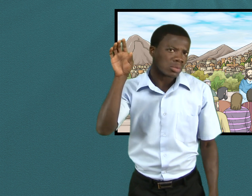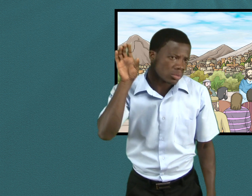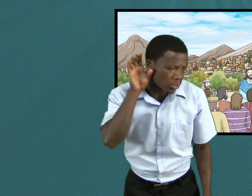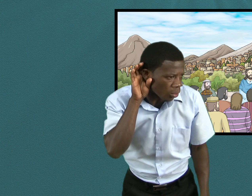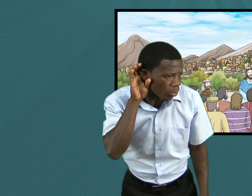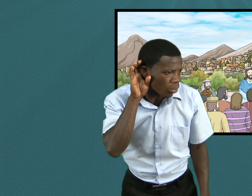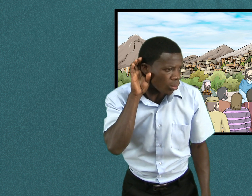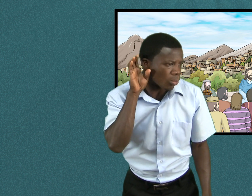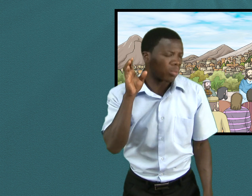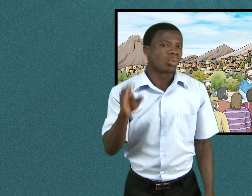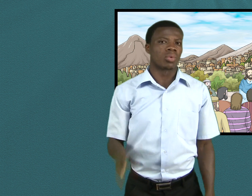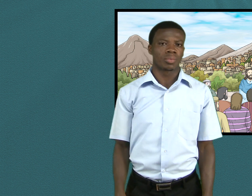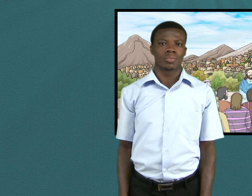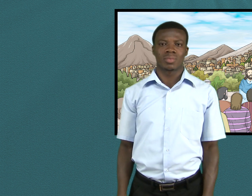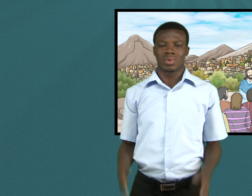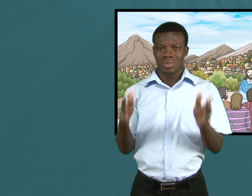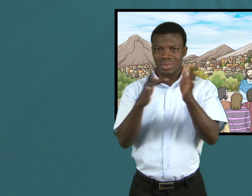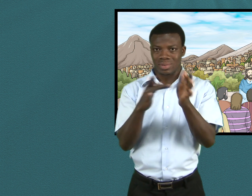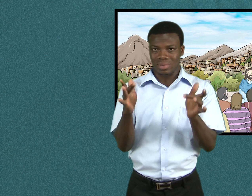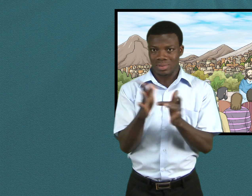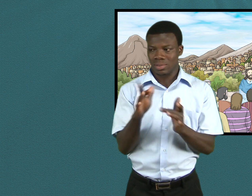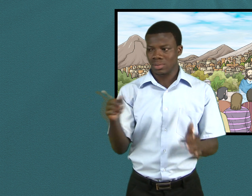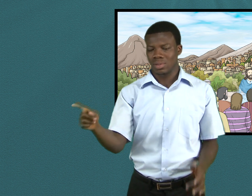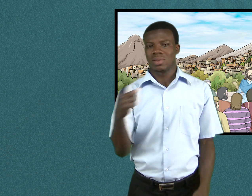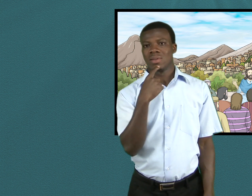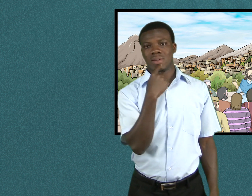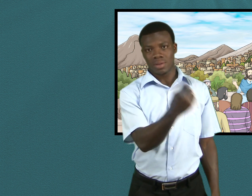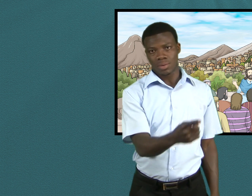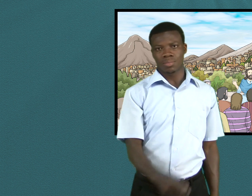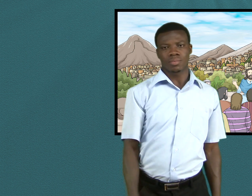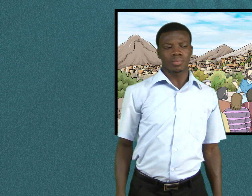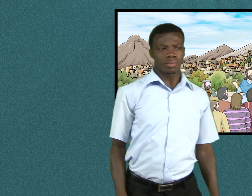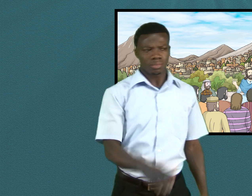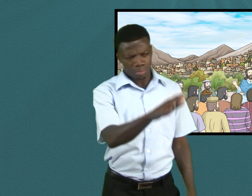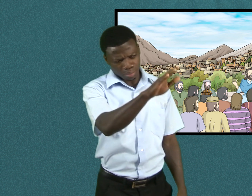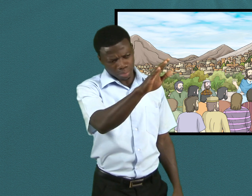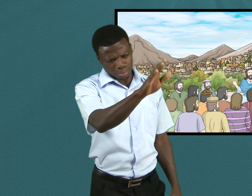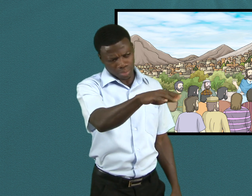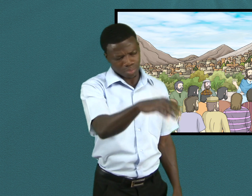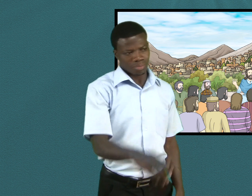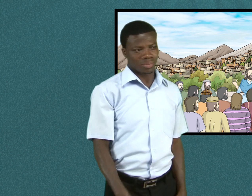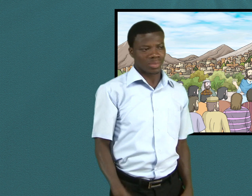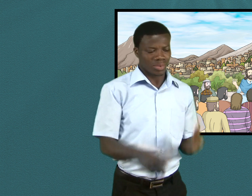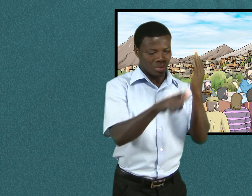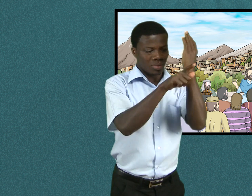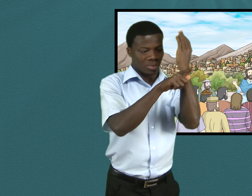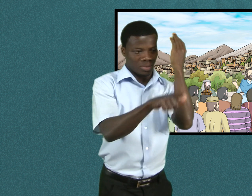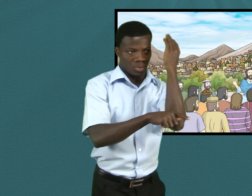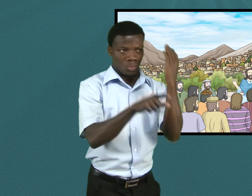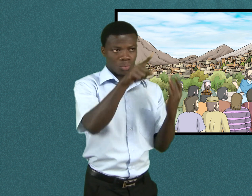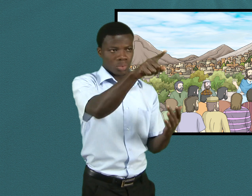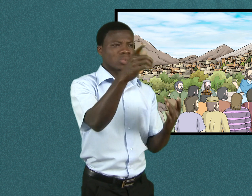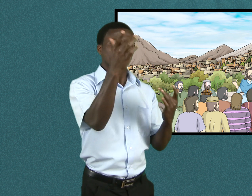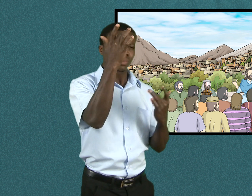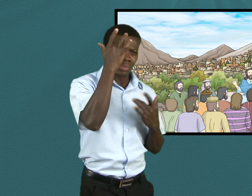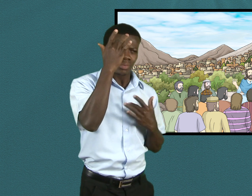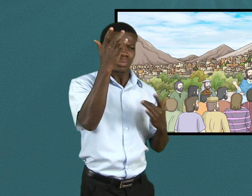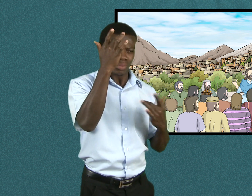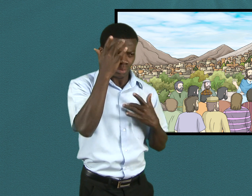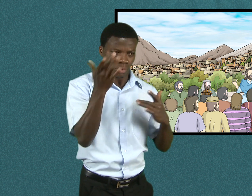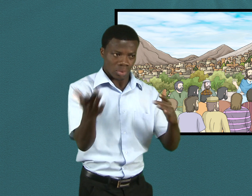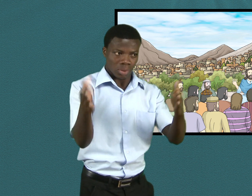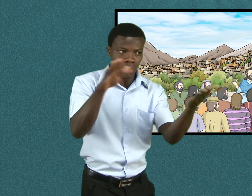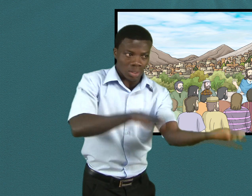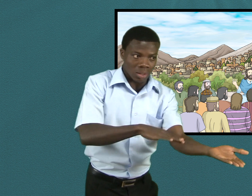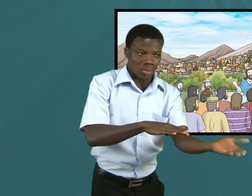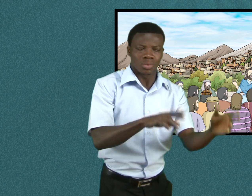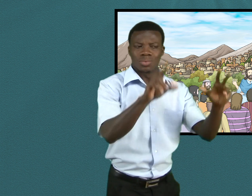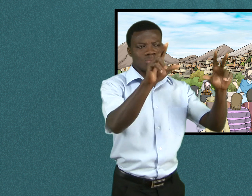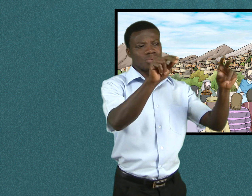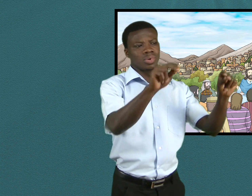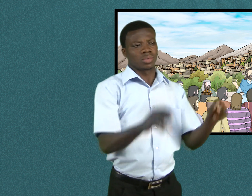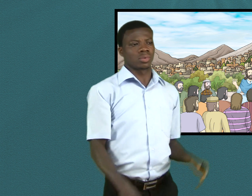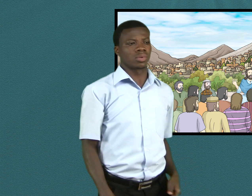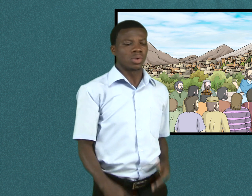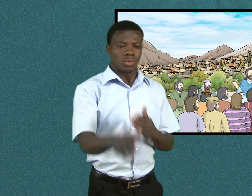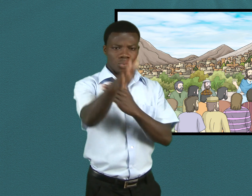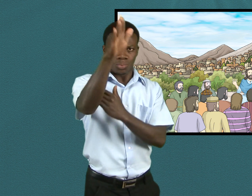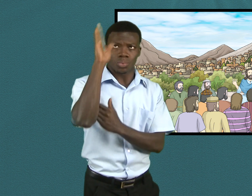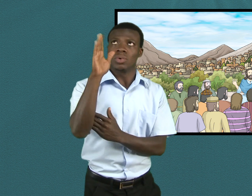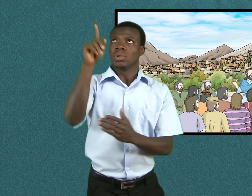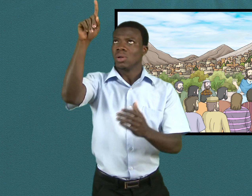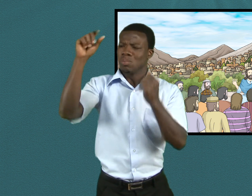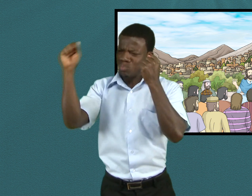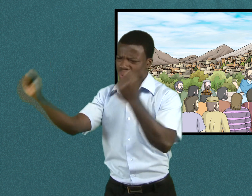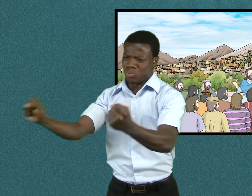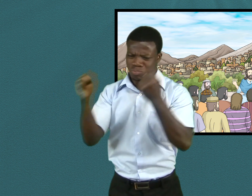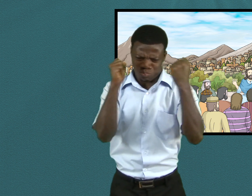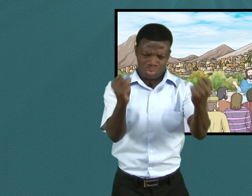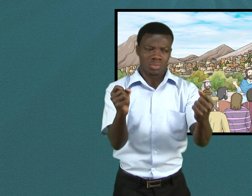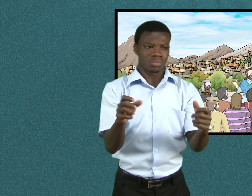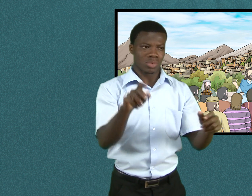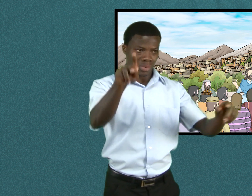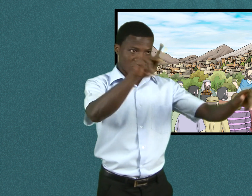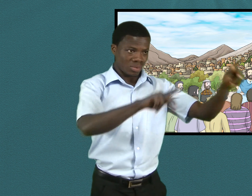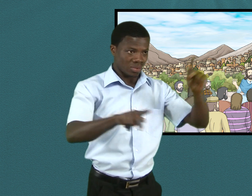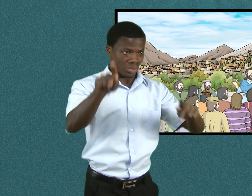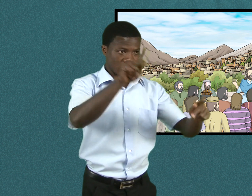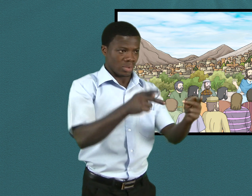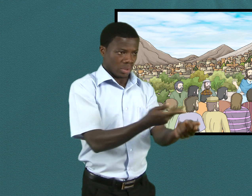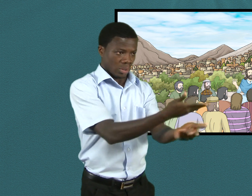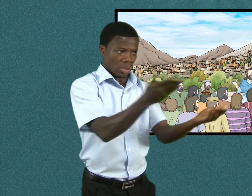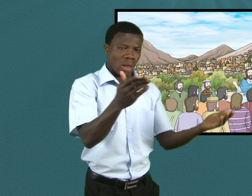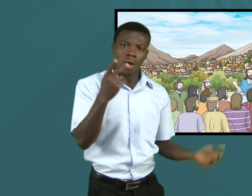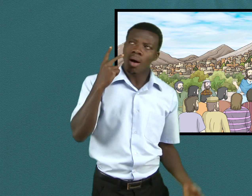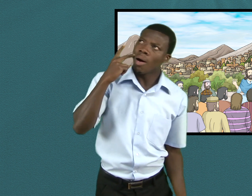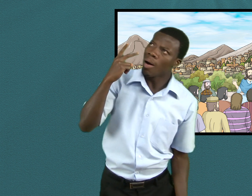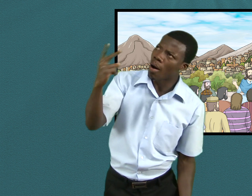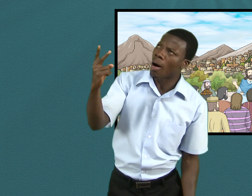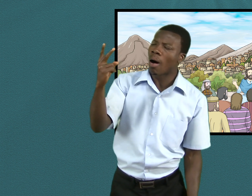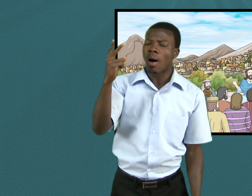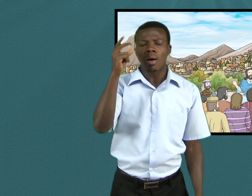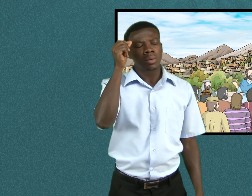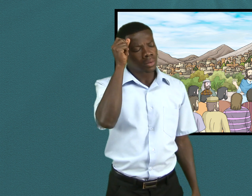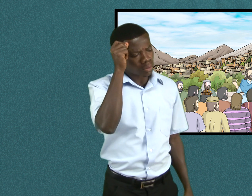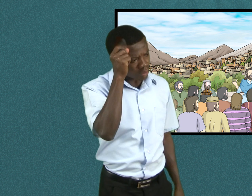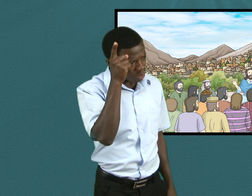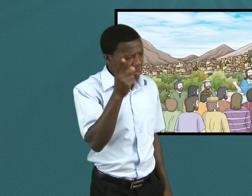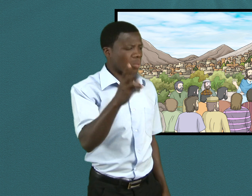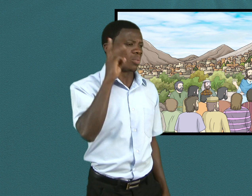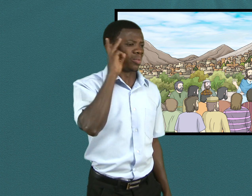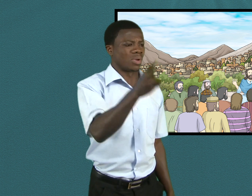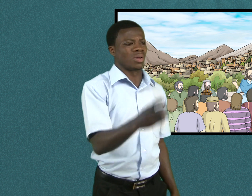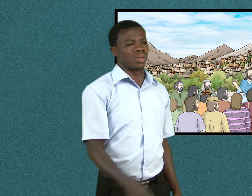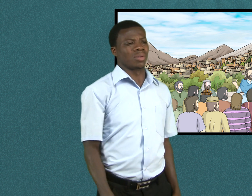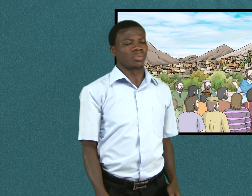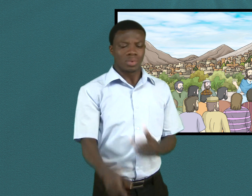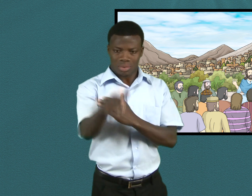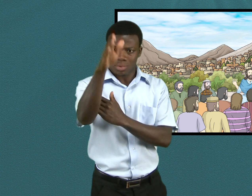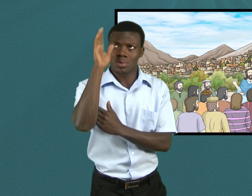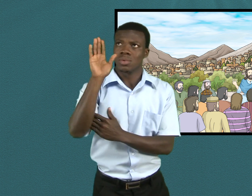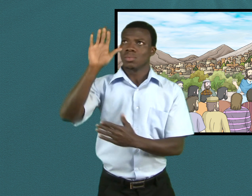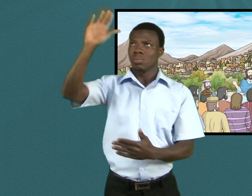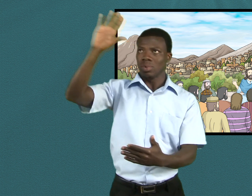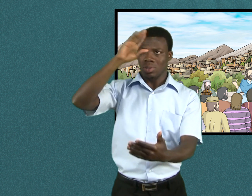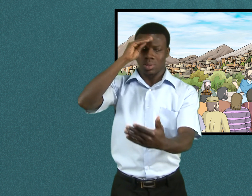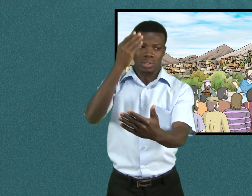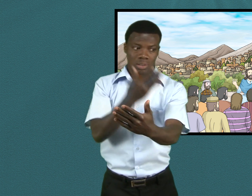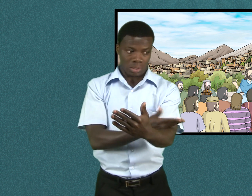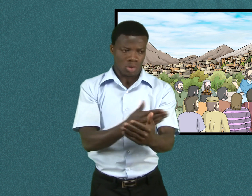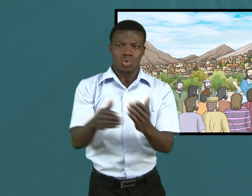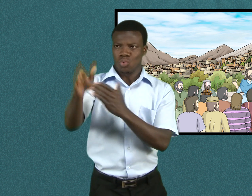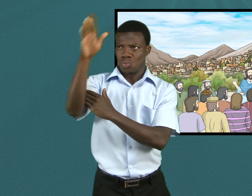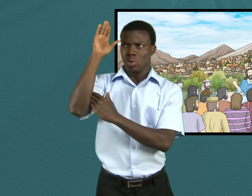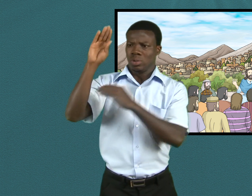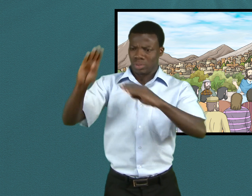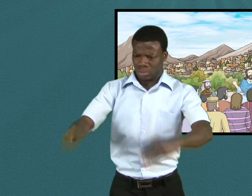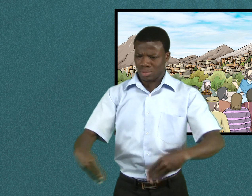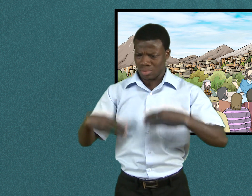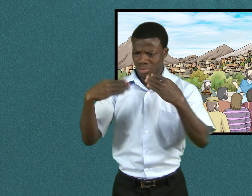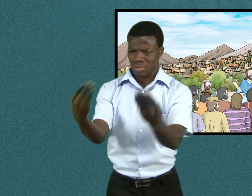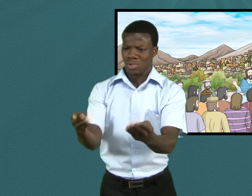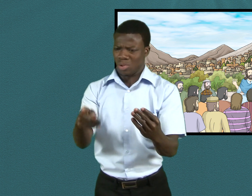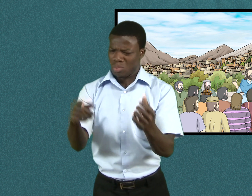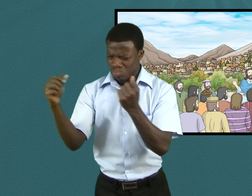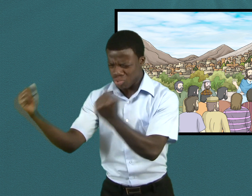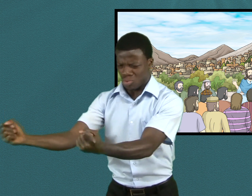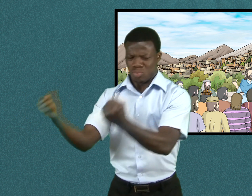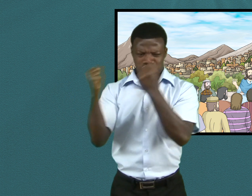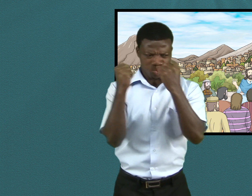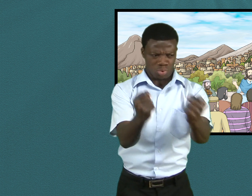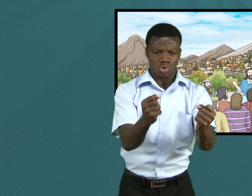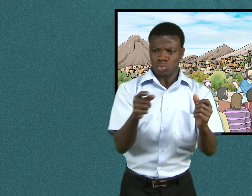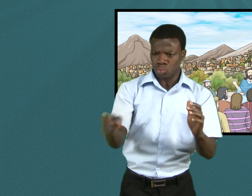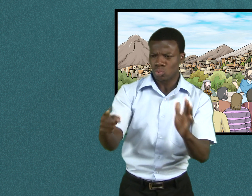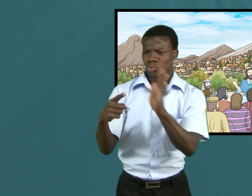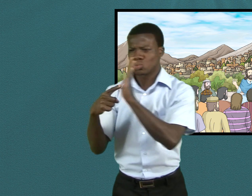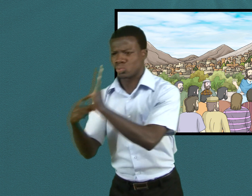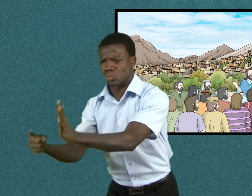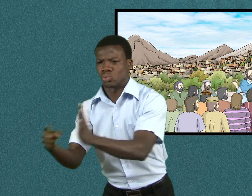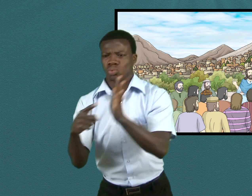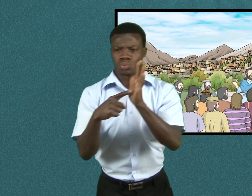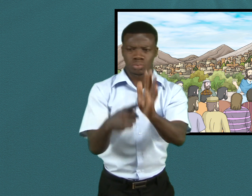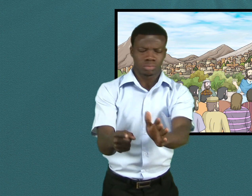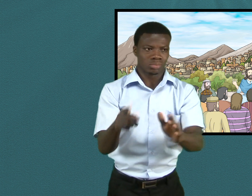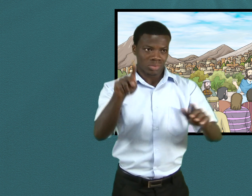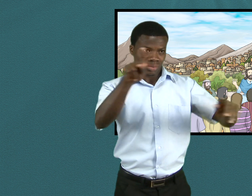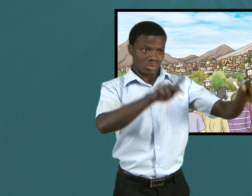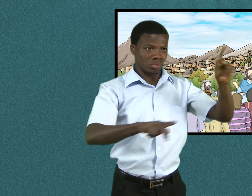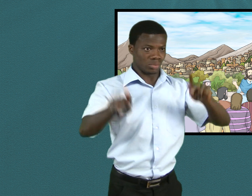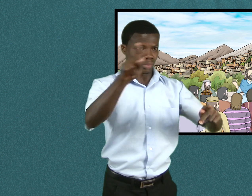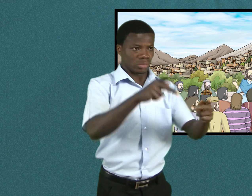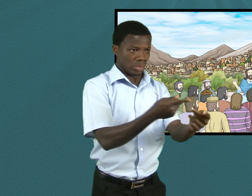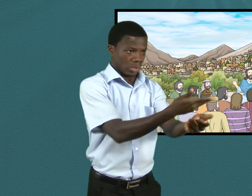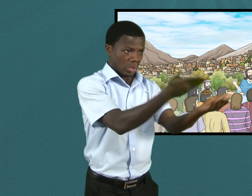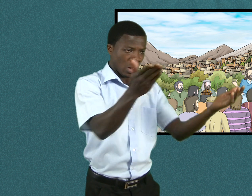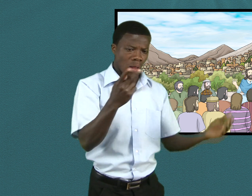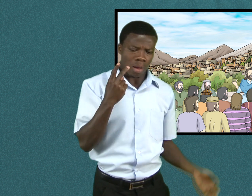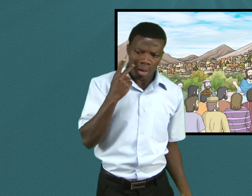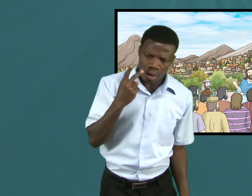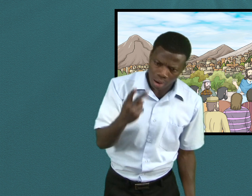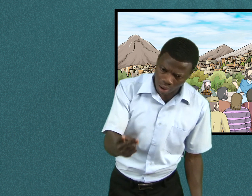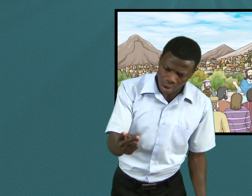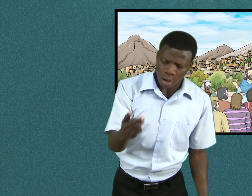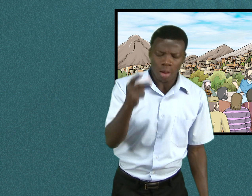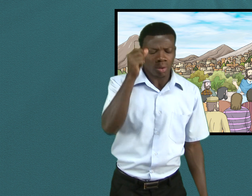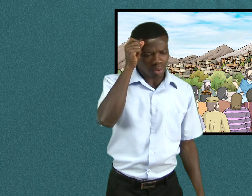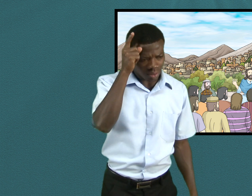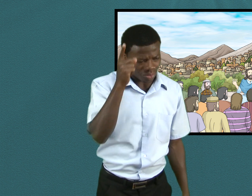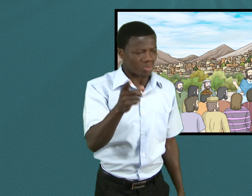No, it is for the glory of God, so that the Son of God may be glorified through it.”